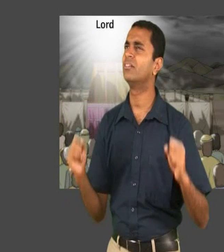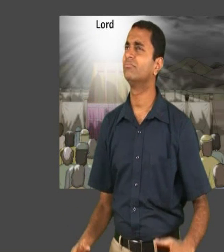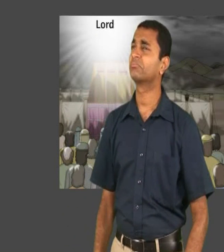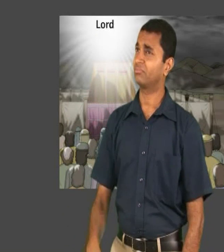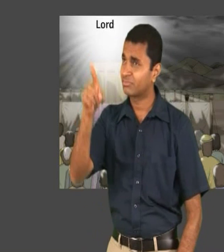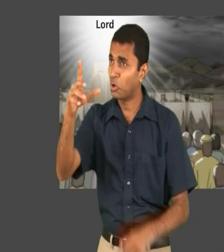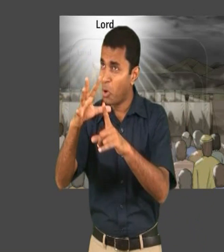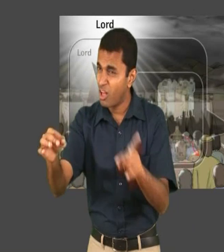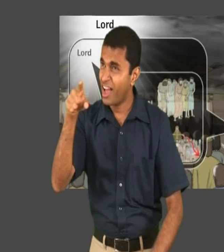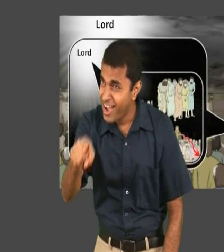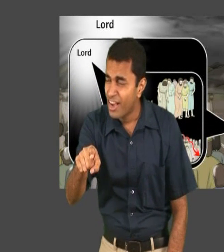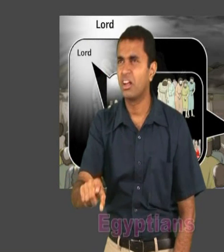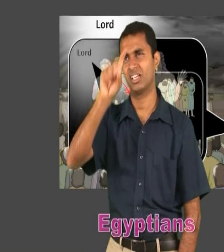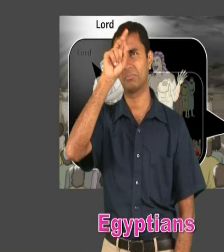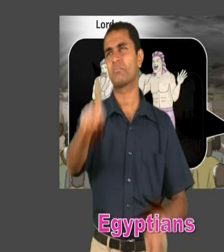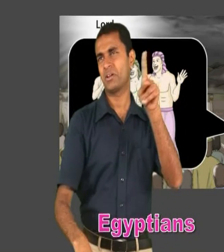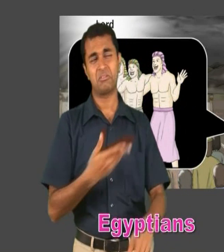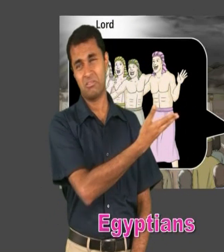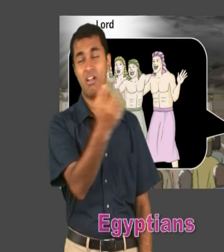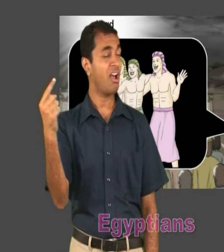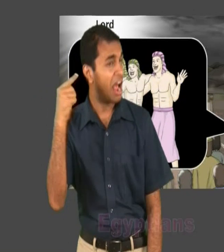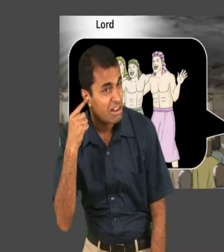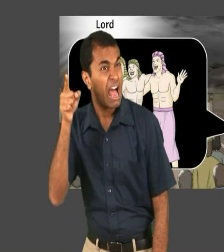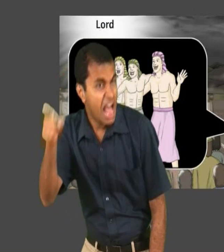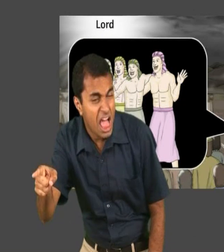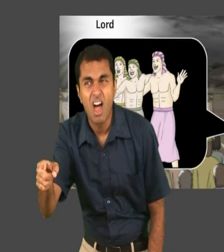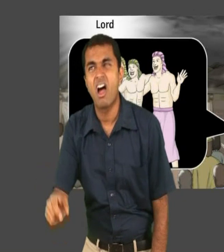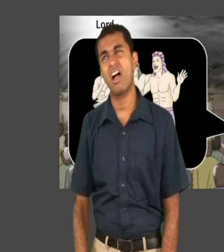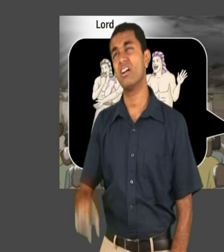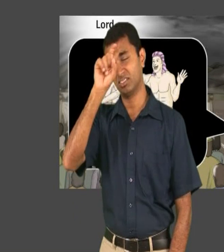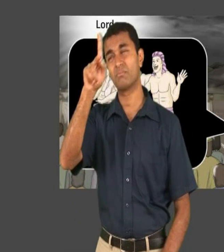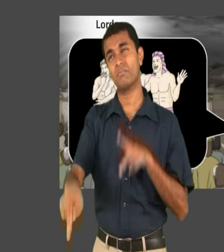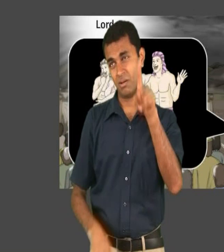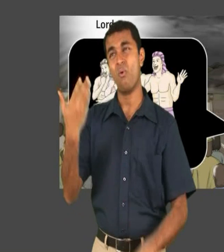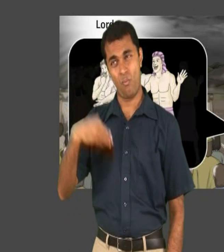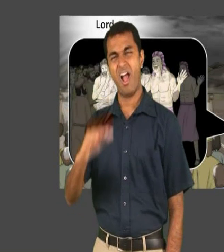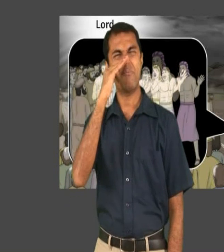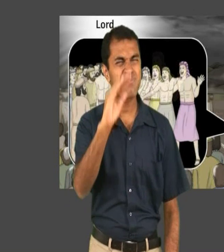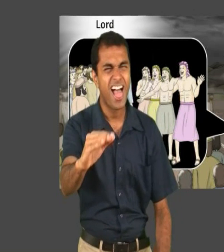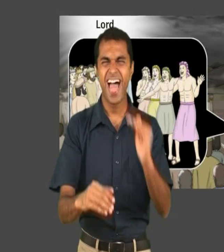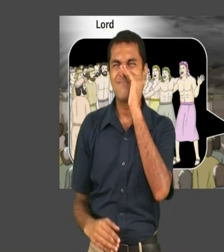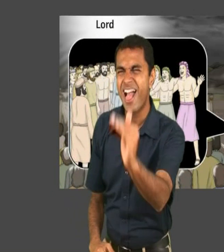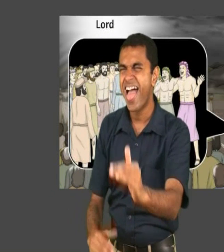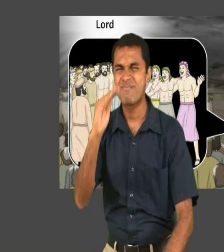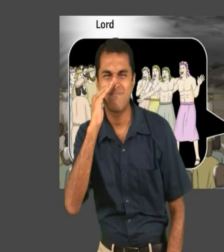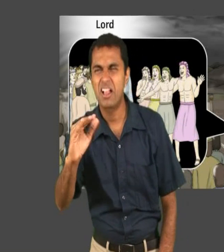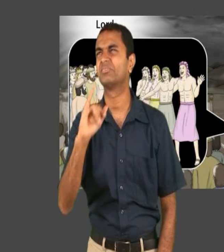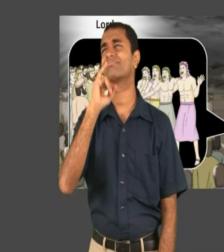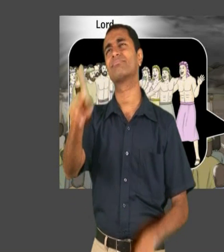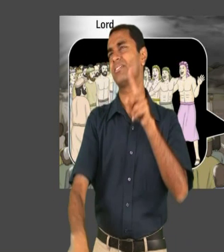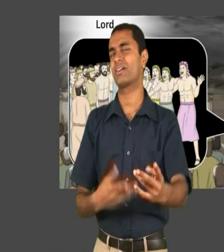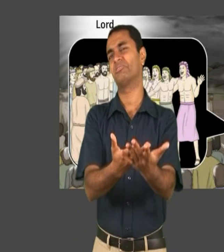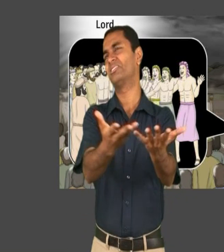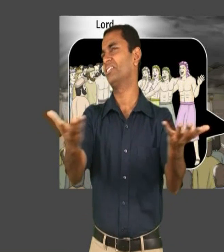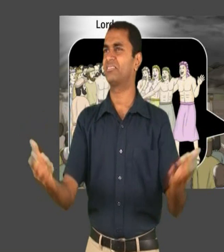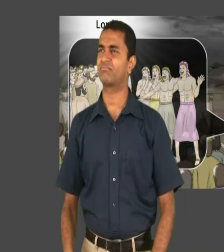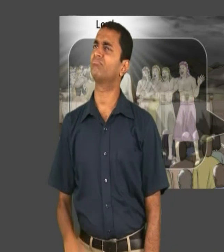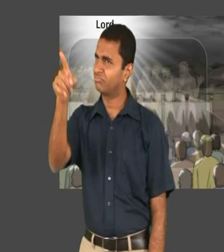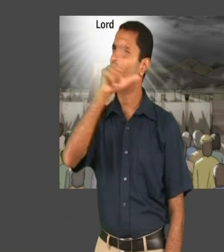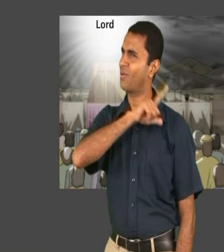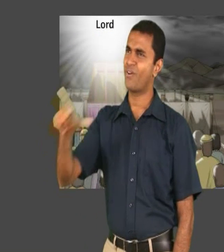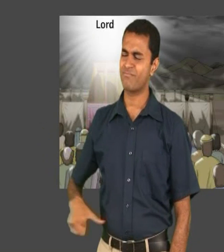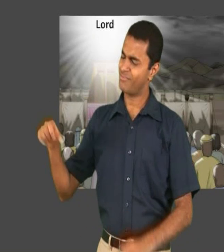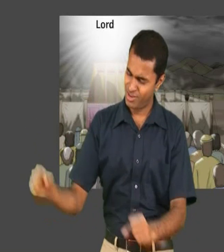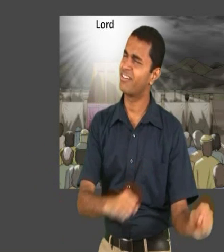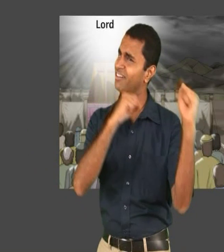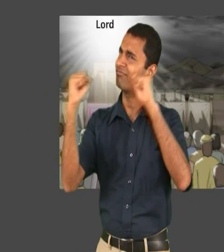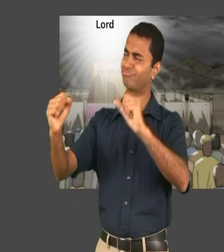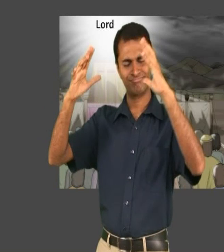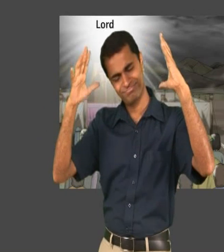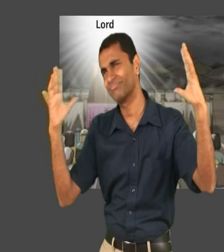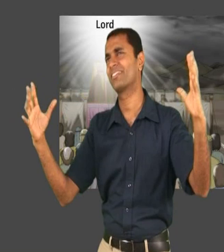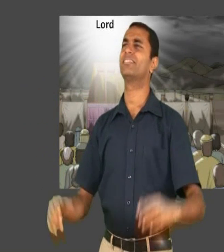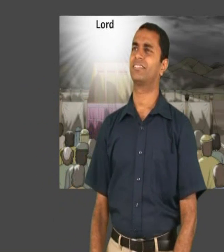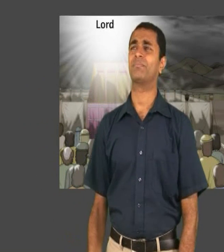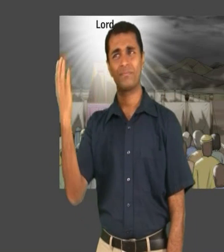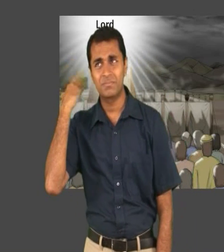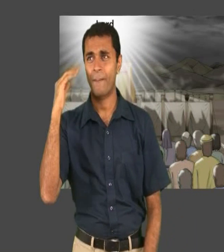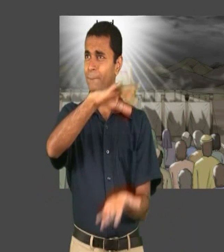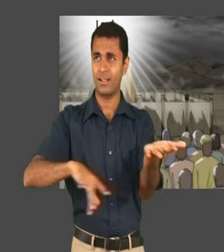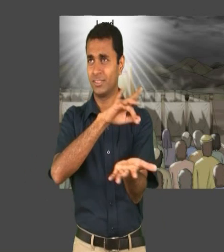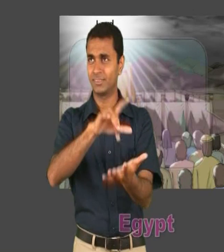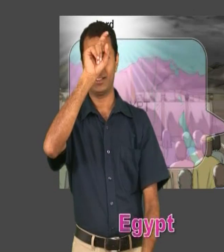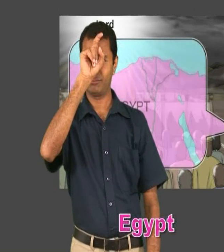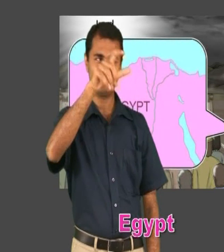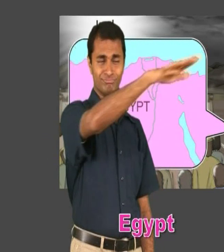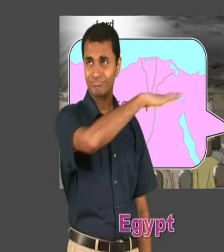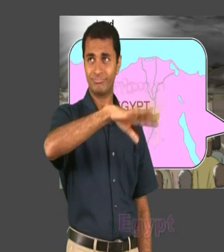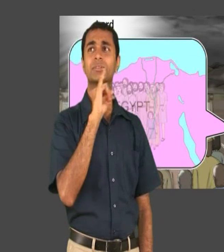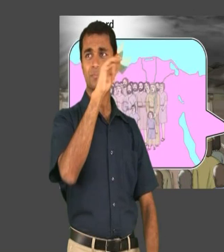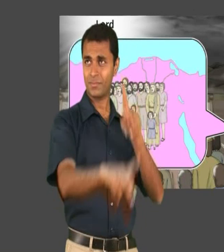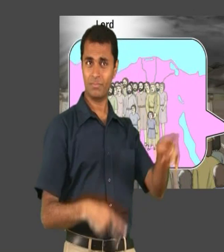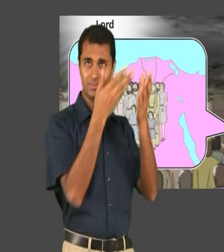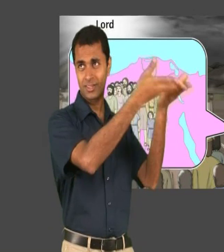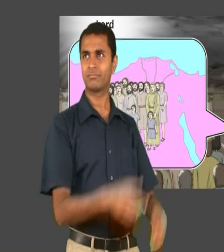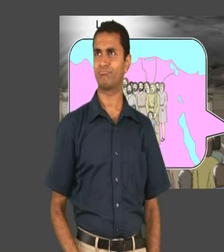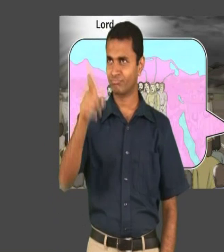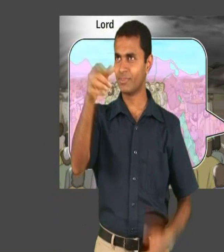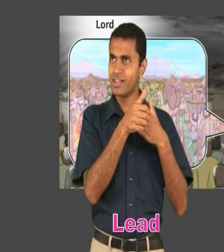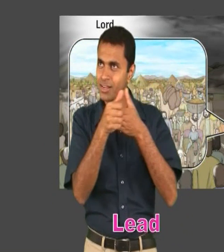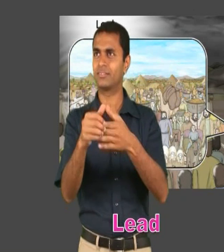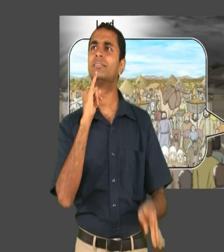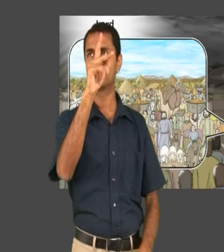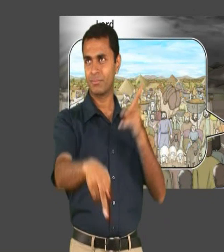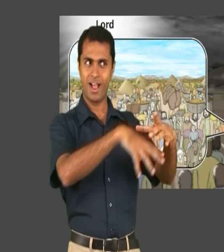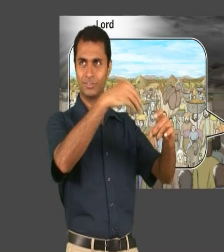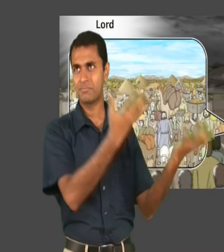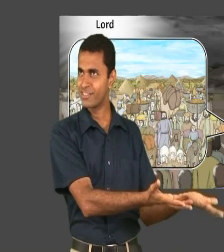But Moses said to the LORD, “The Egyptians will hear of it, for by Your strength You brought this people from among them.